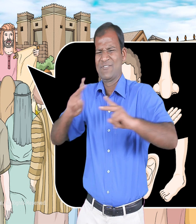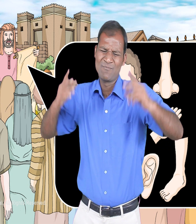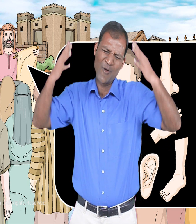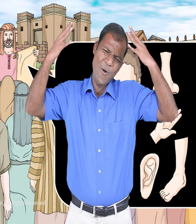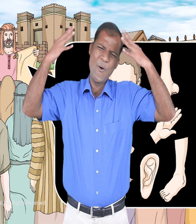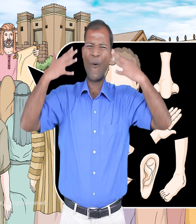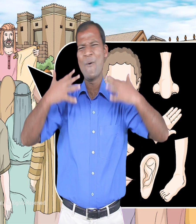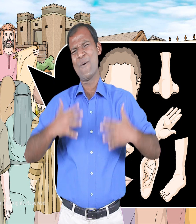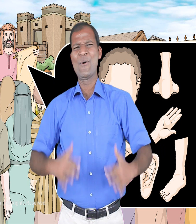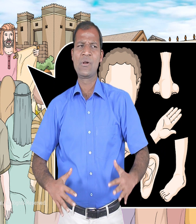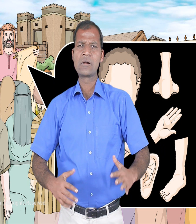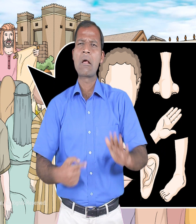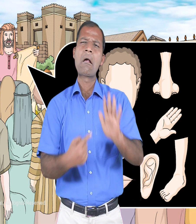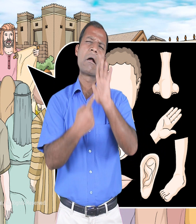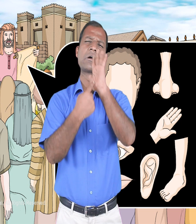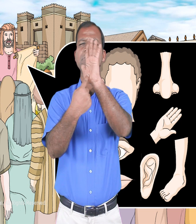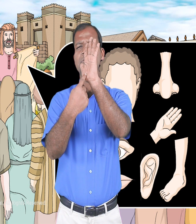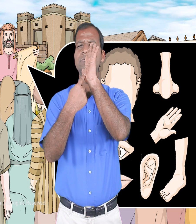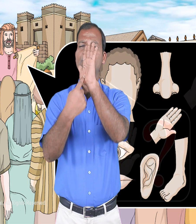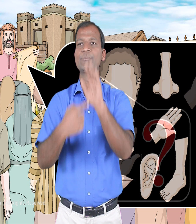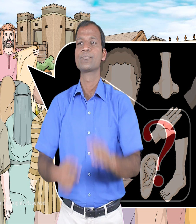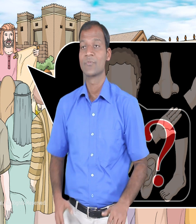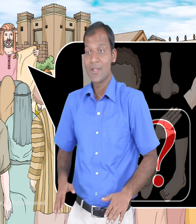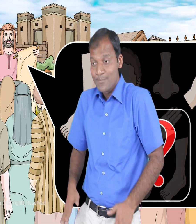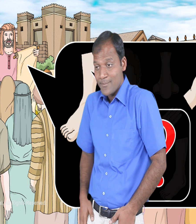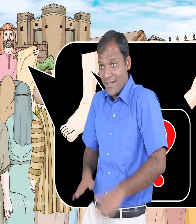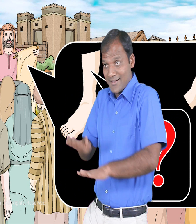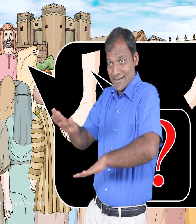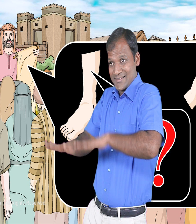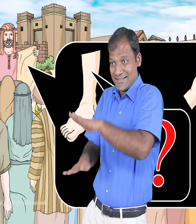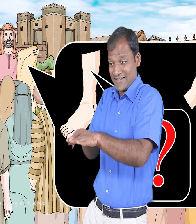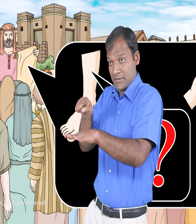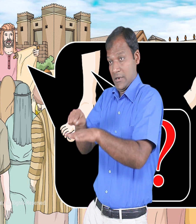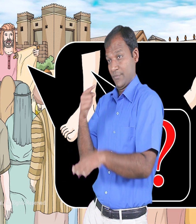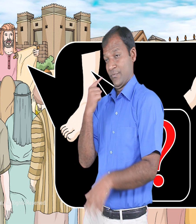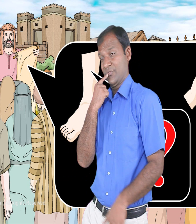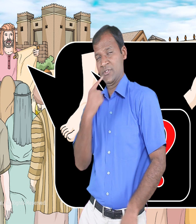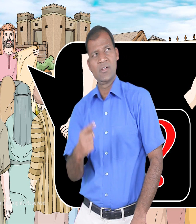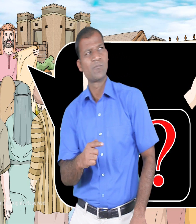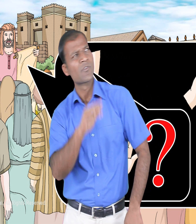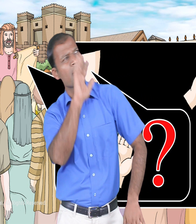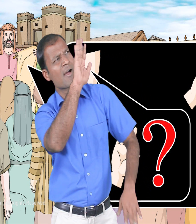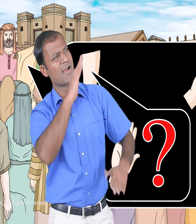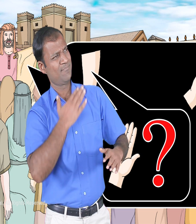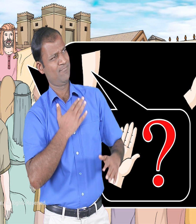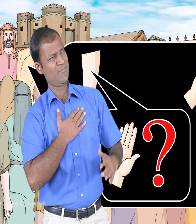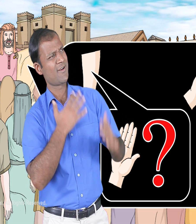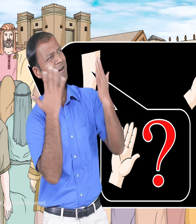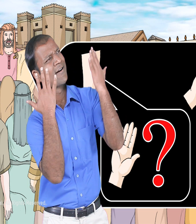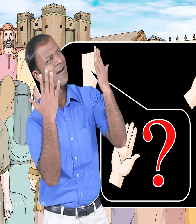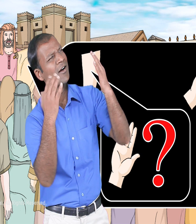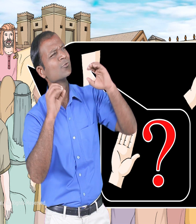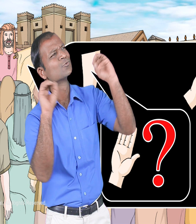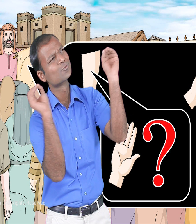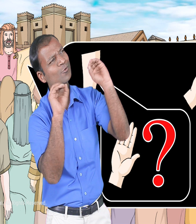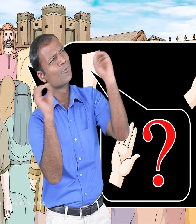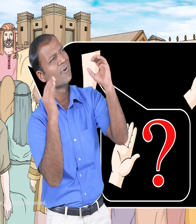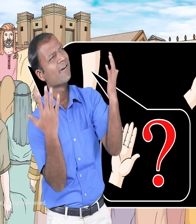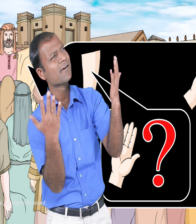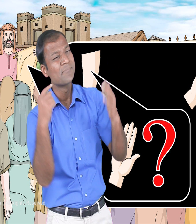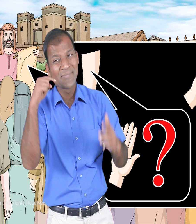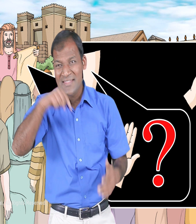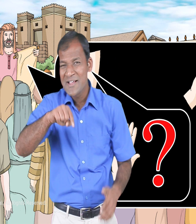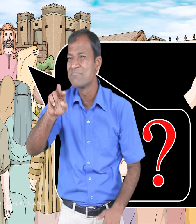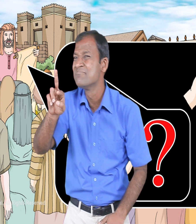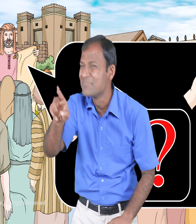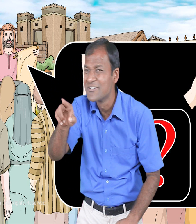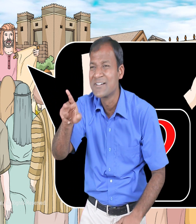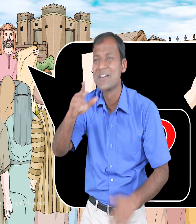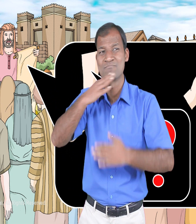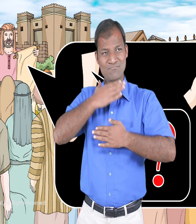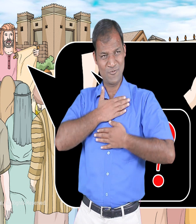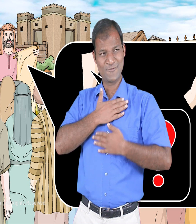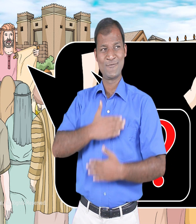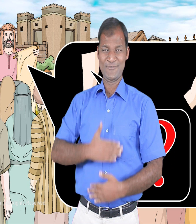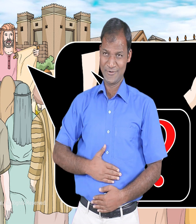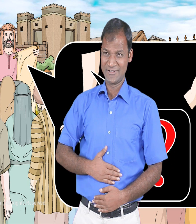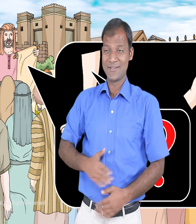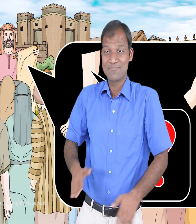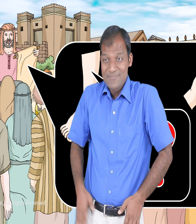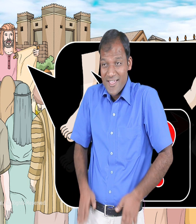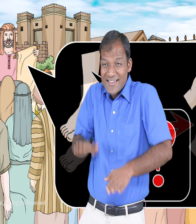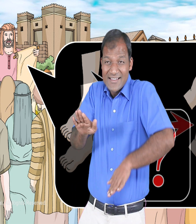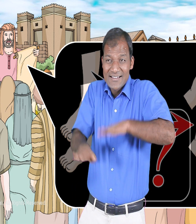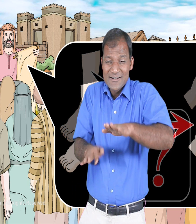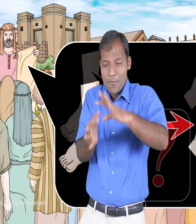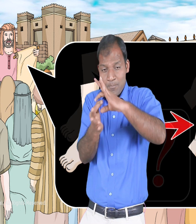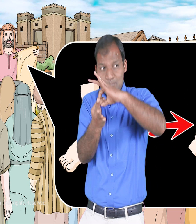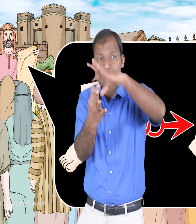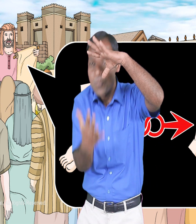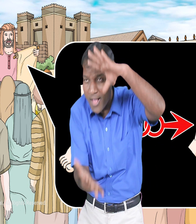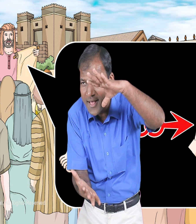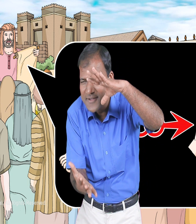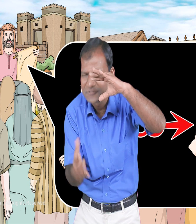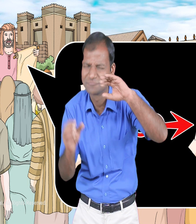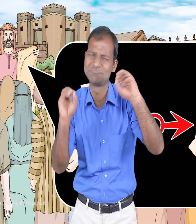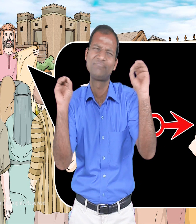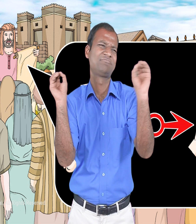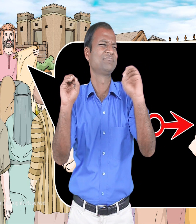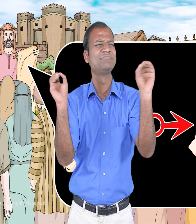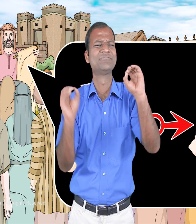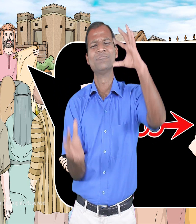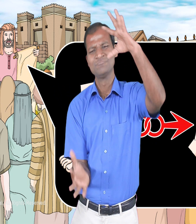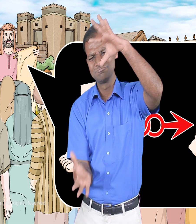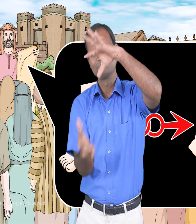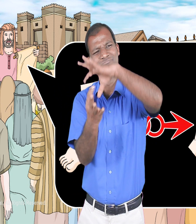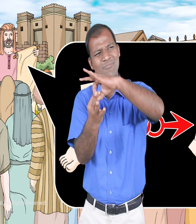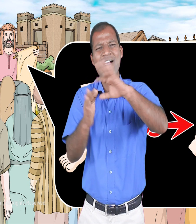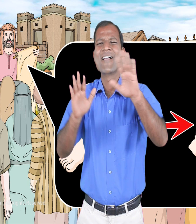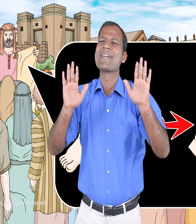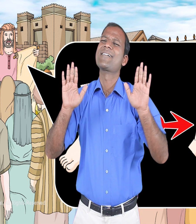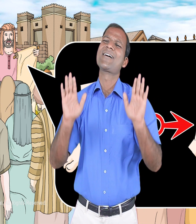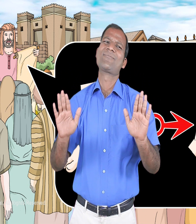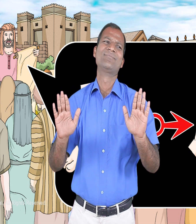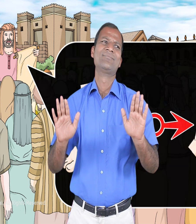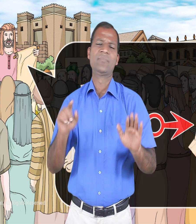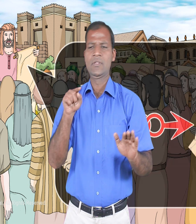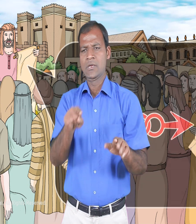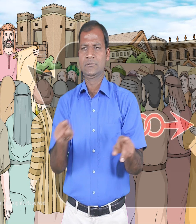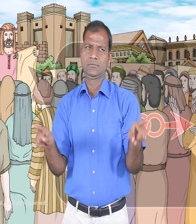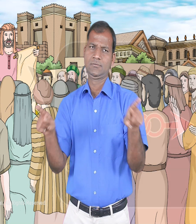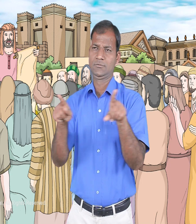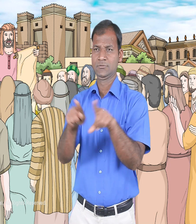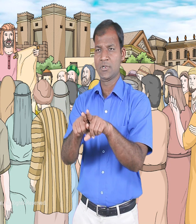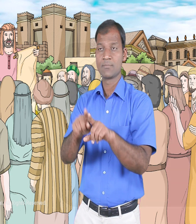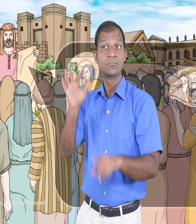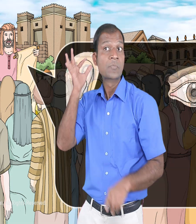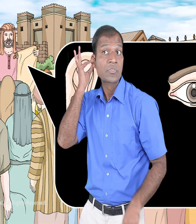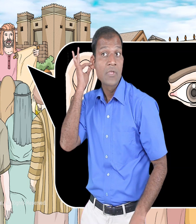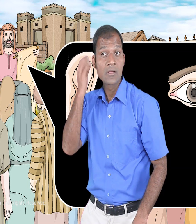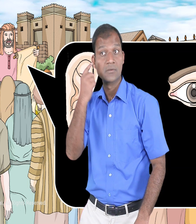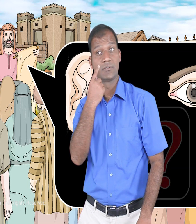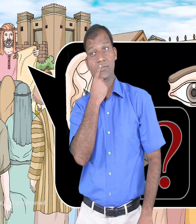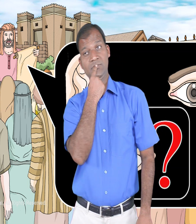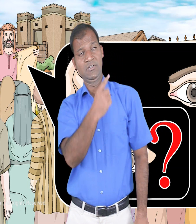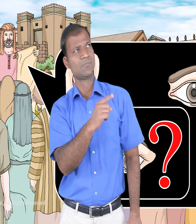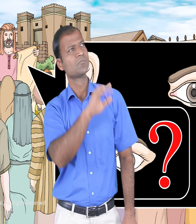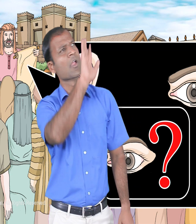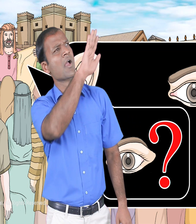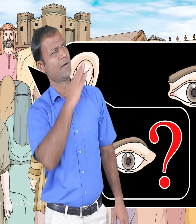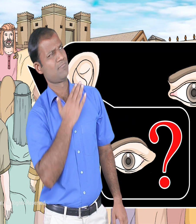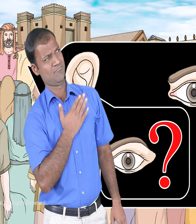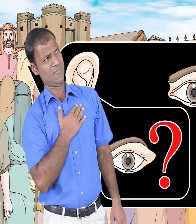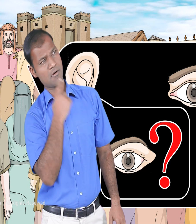If the foot should say, “Because I am not a hand, I do not belong to the body,” that would not make it any less a part of the body.